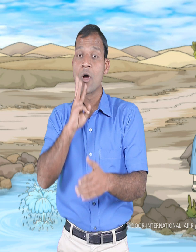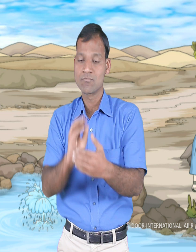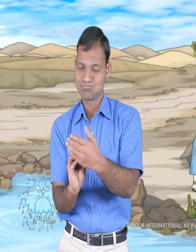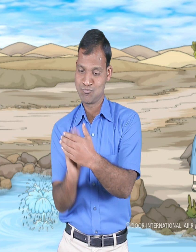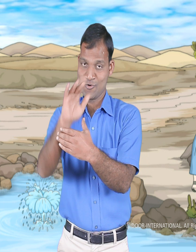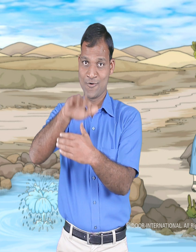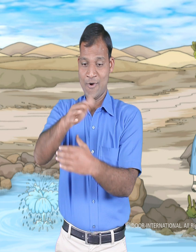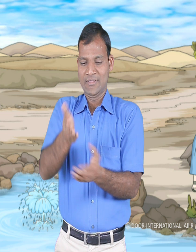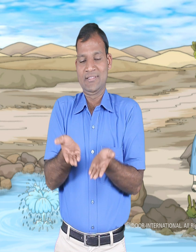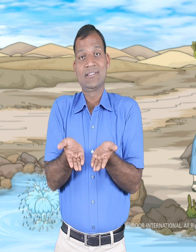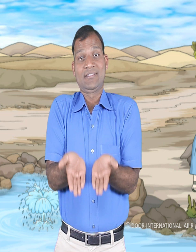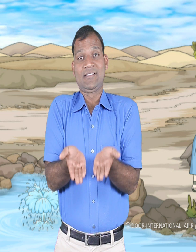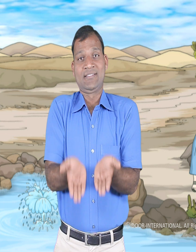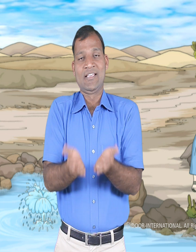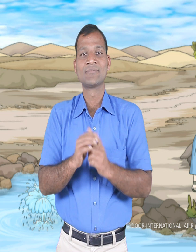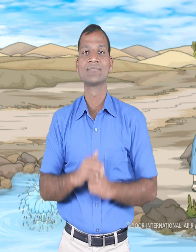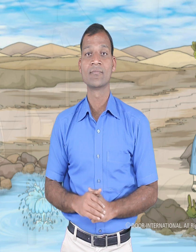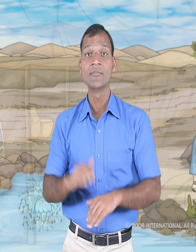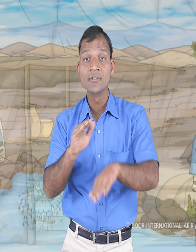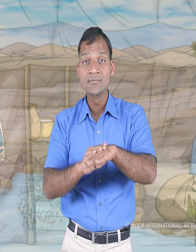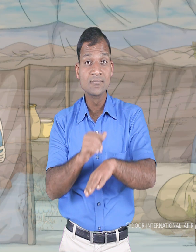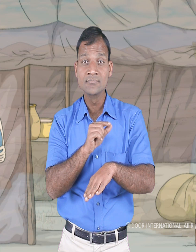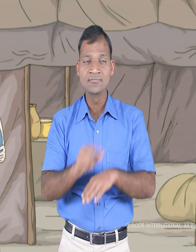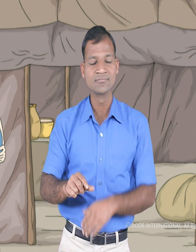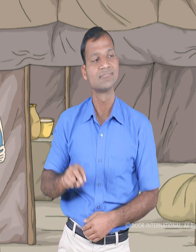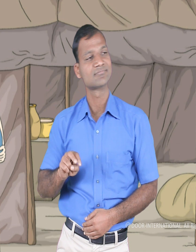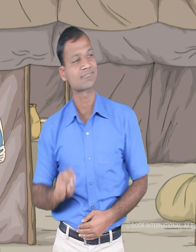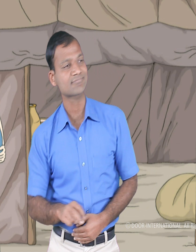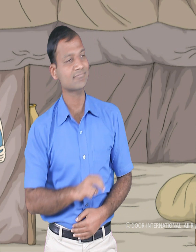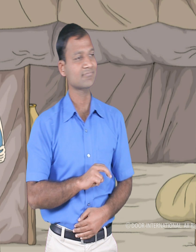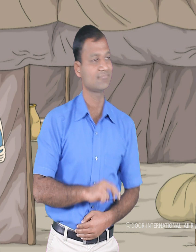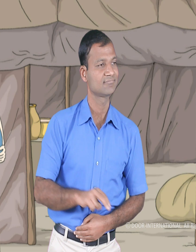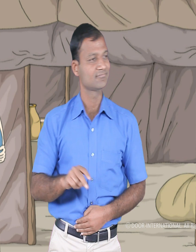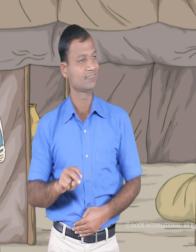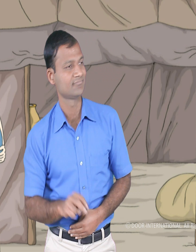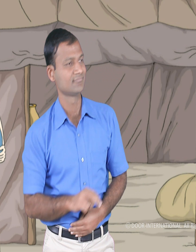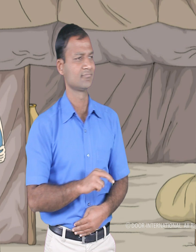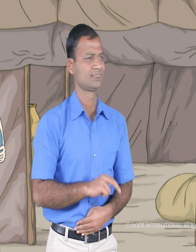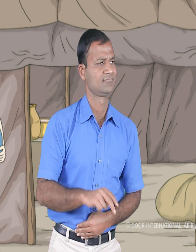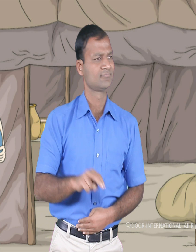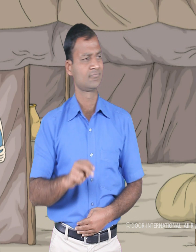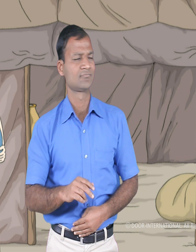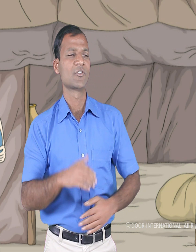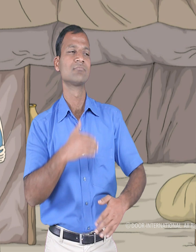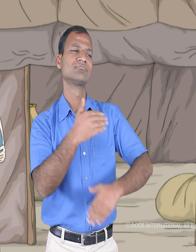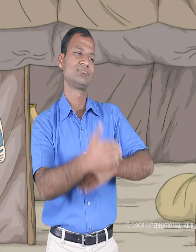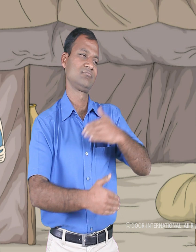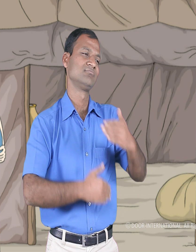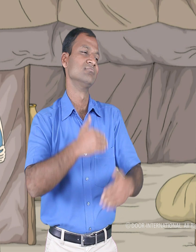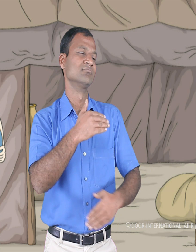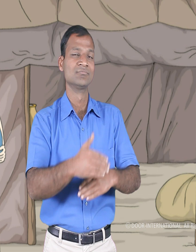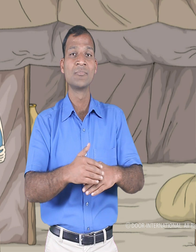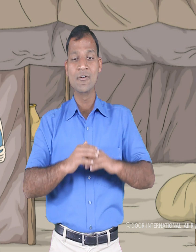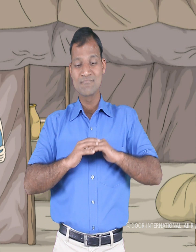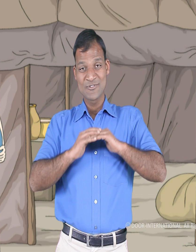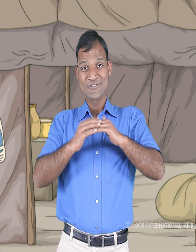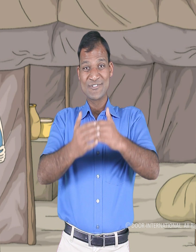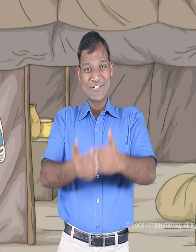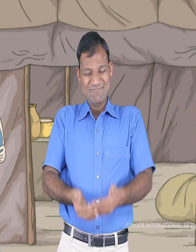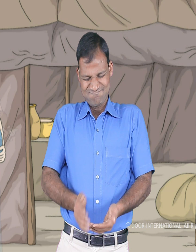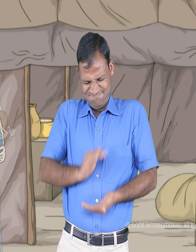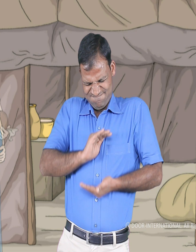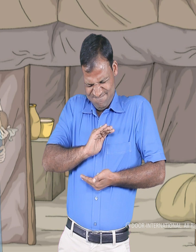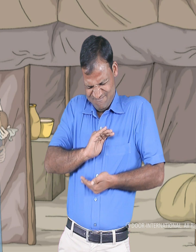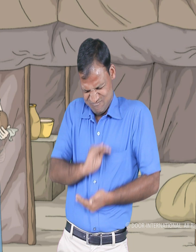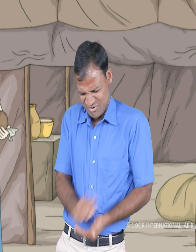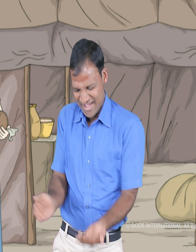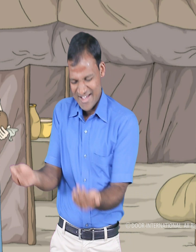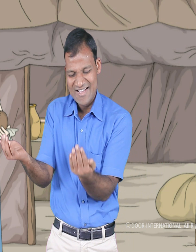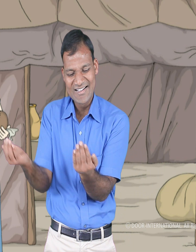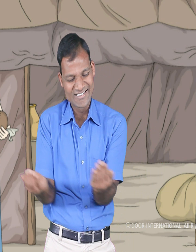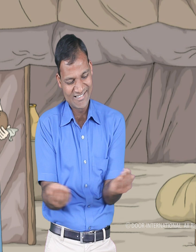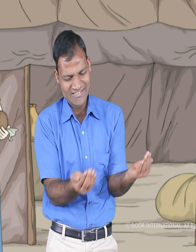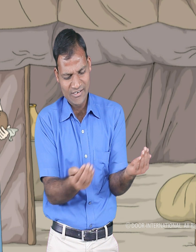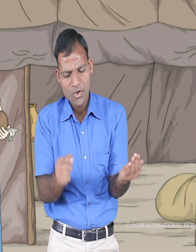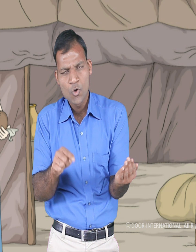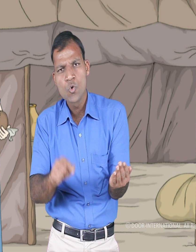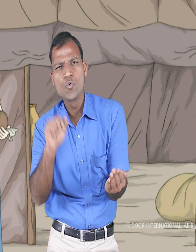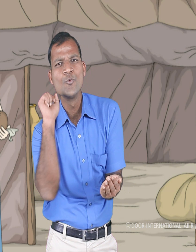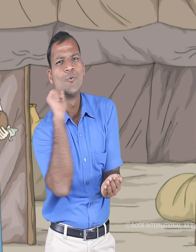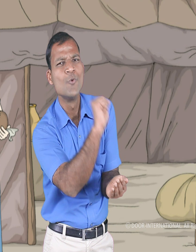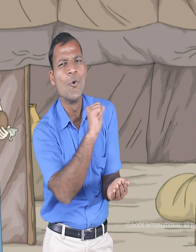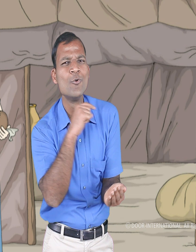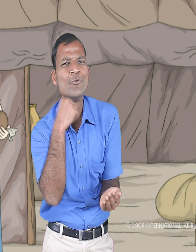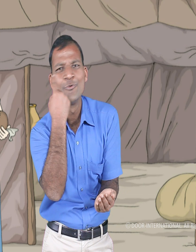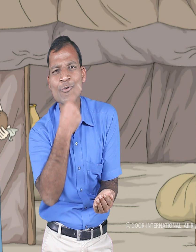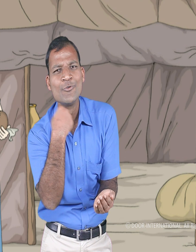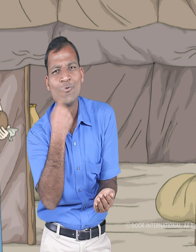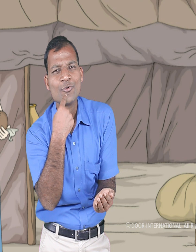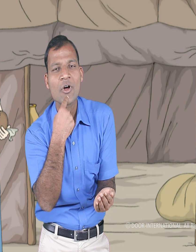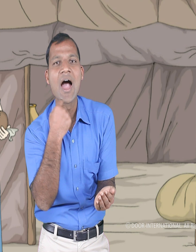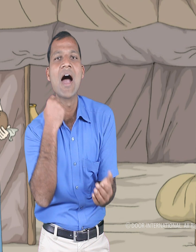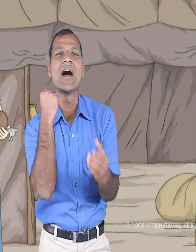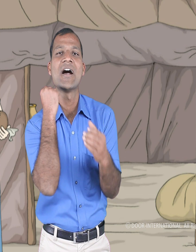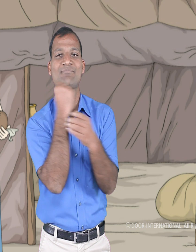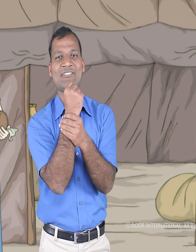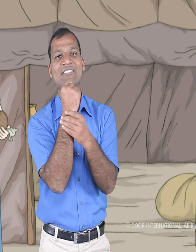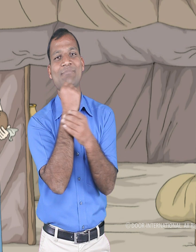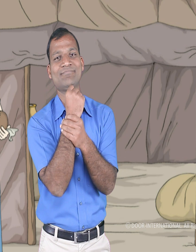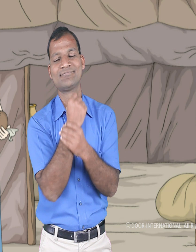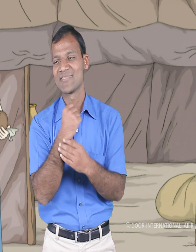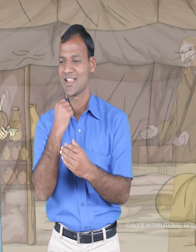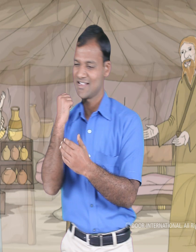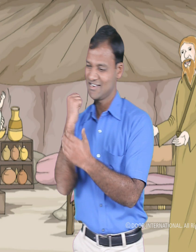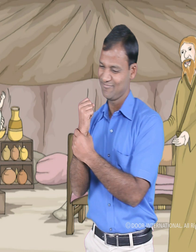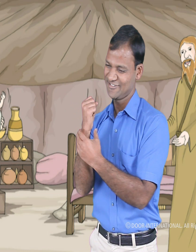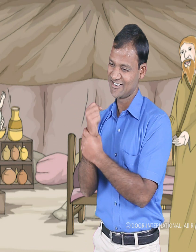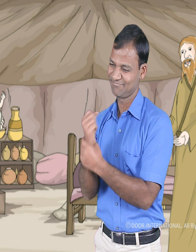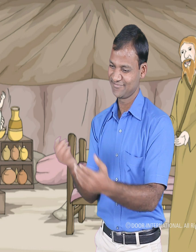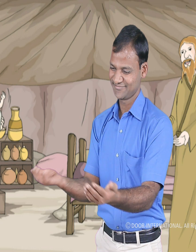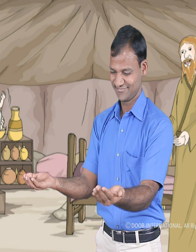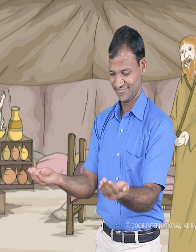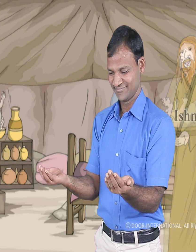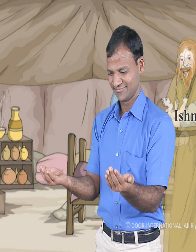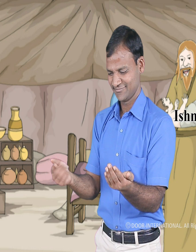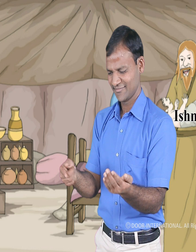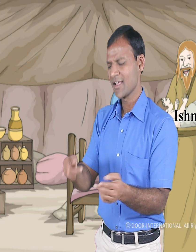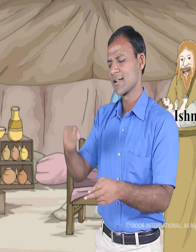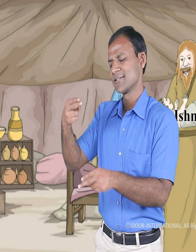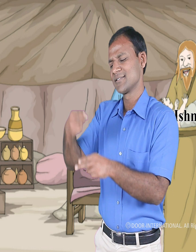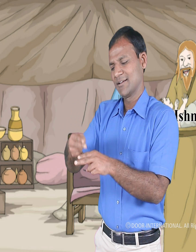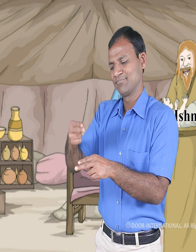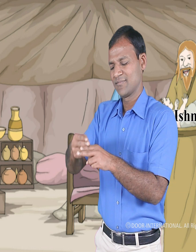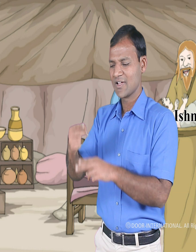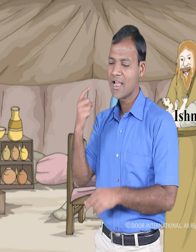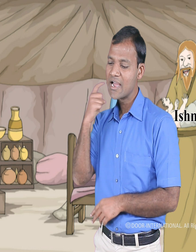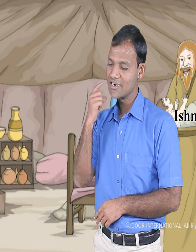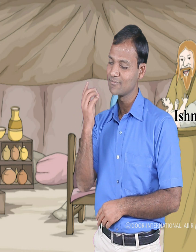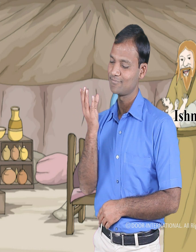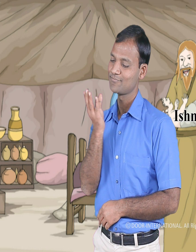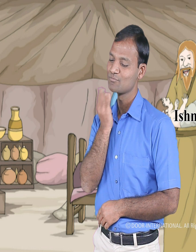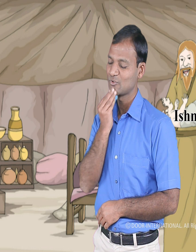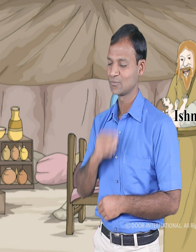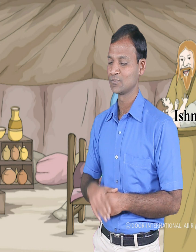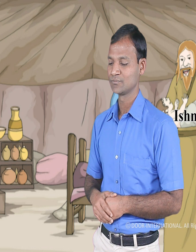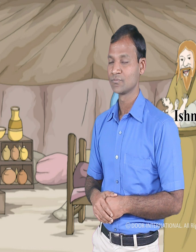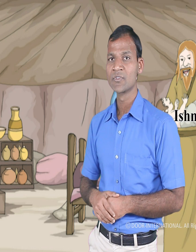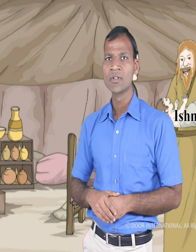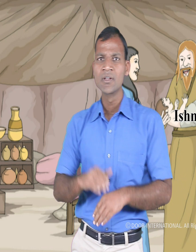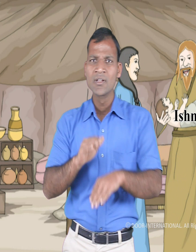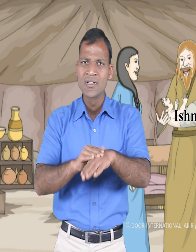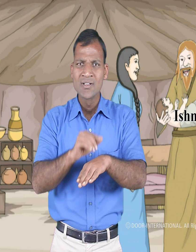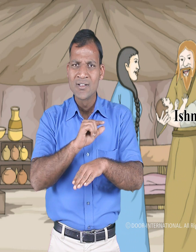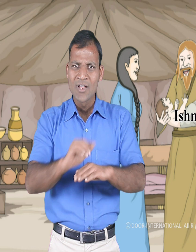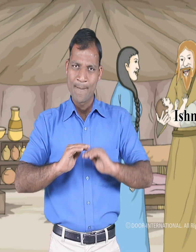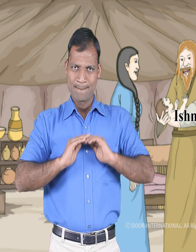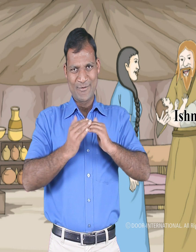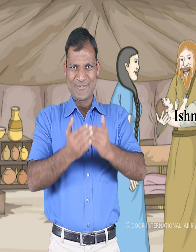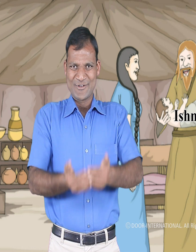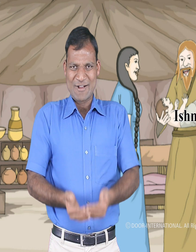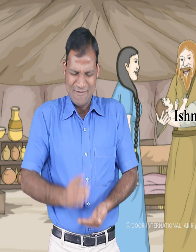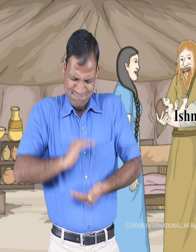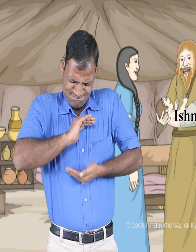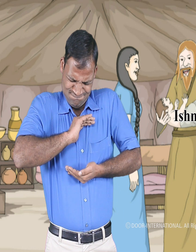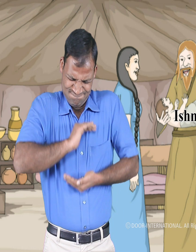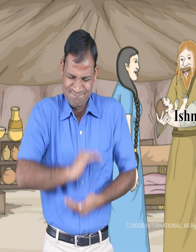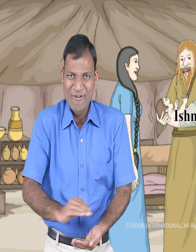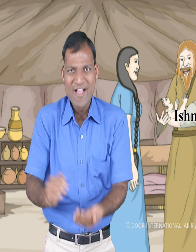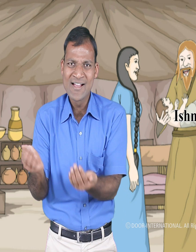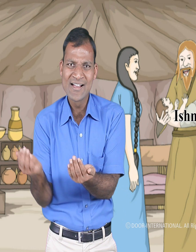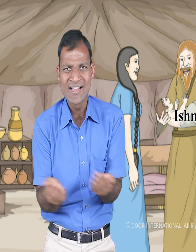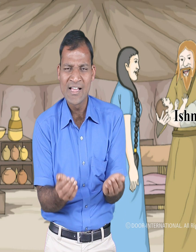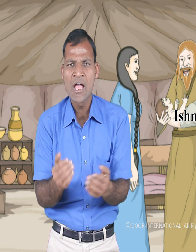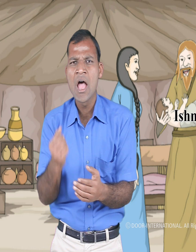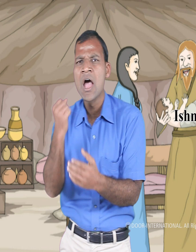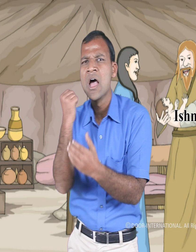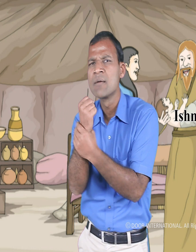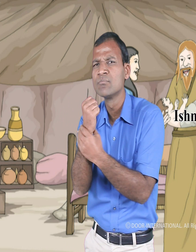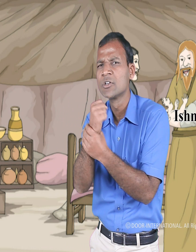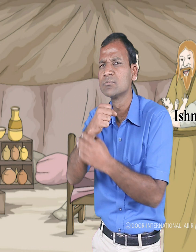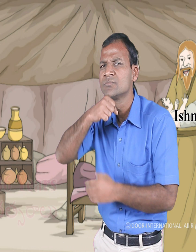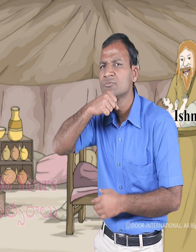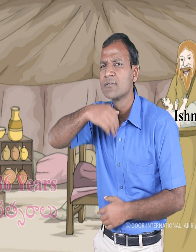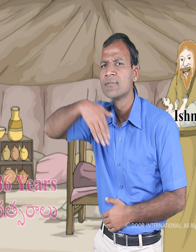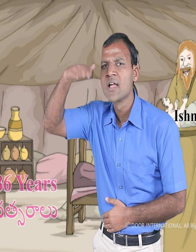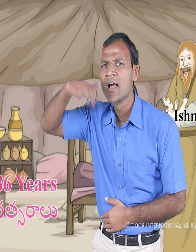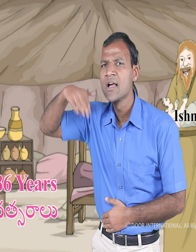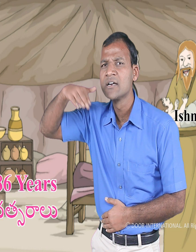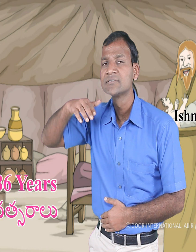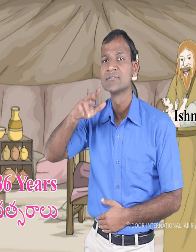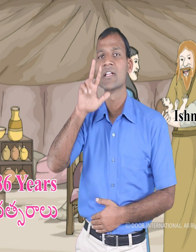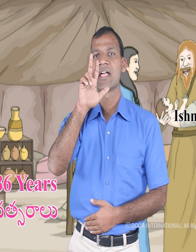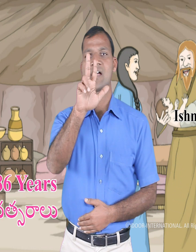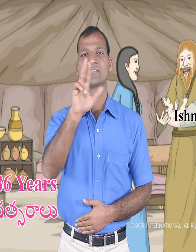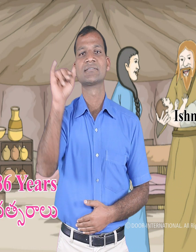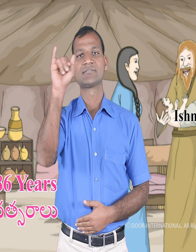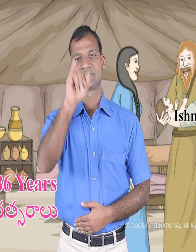And Hagar bore Abram a son, and Abram gave the name Ishmael to the son she had borne.